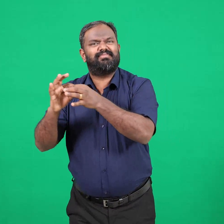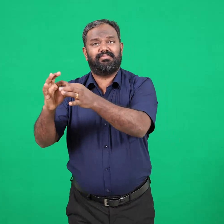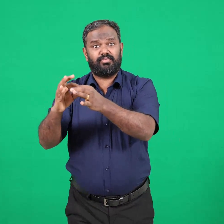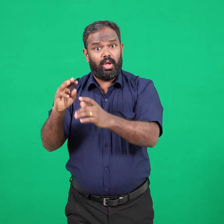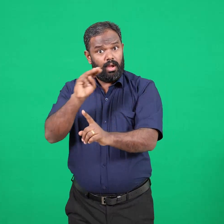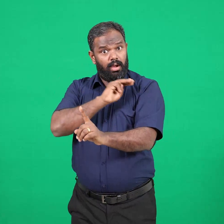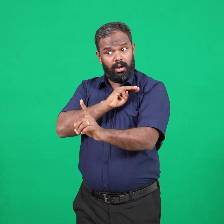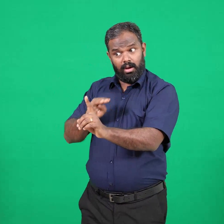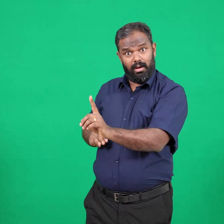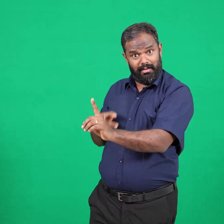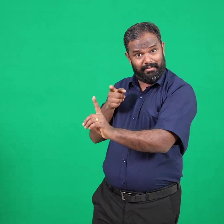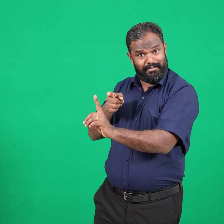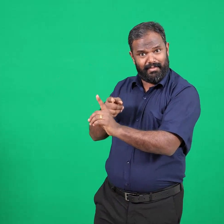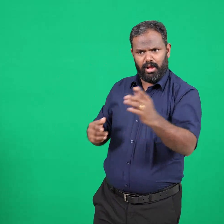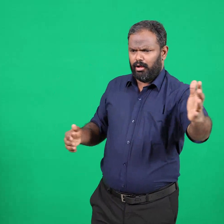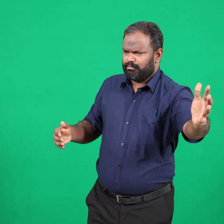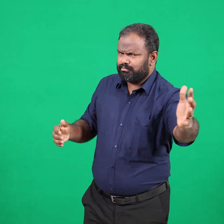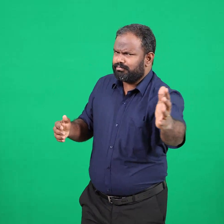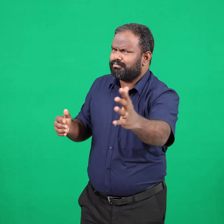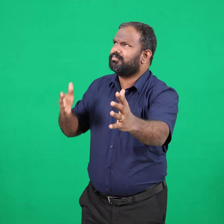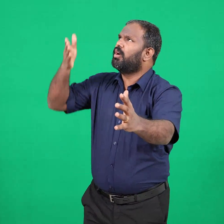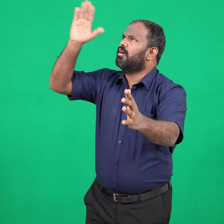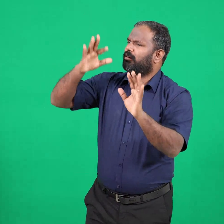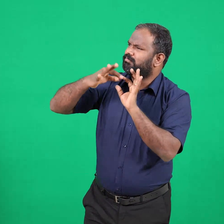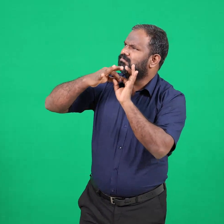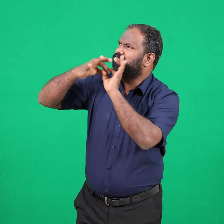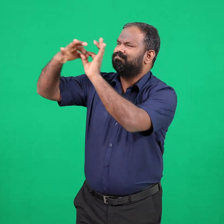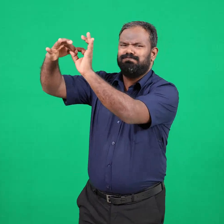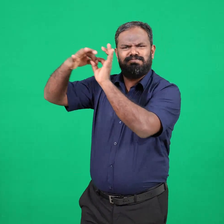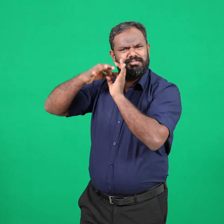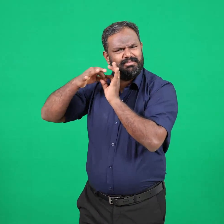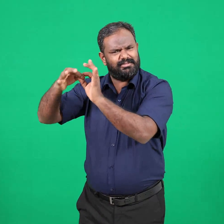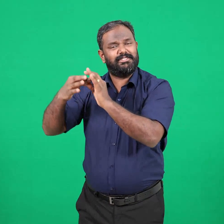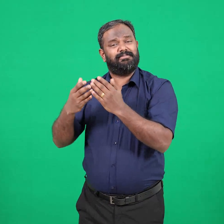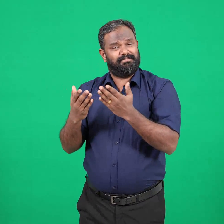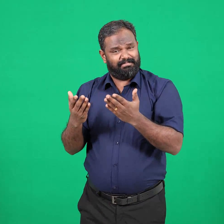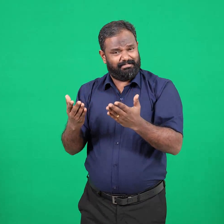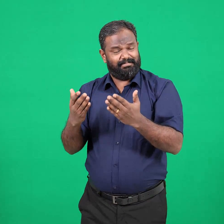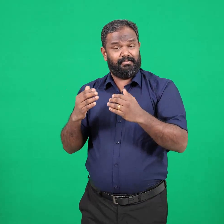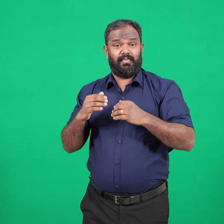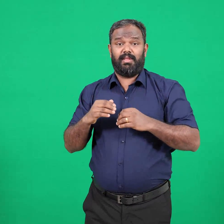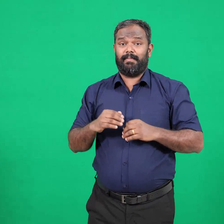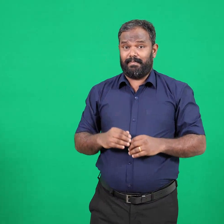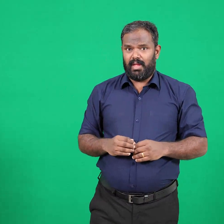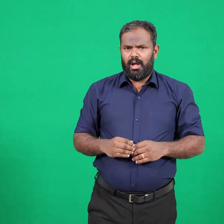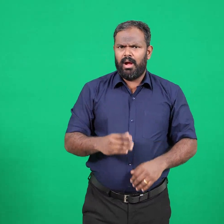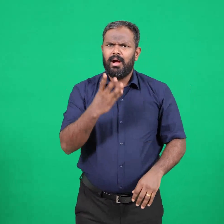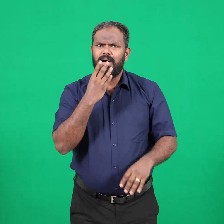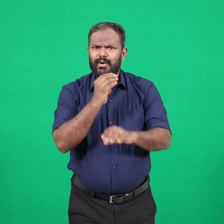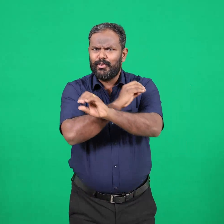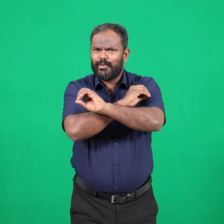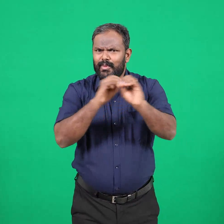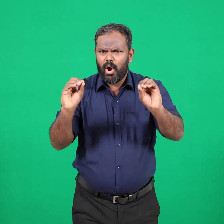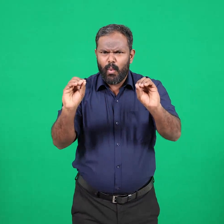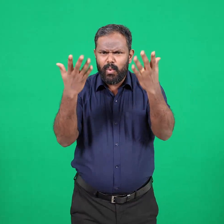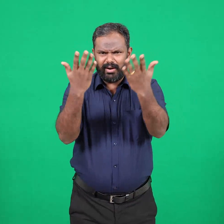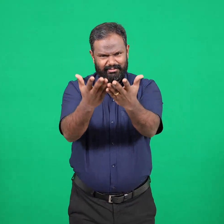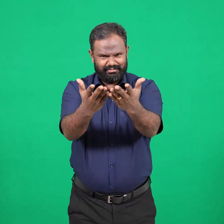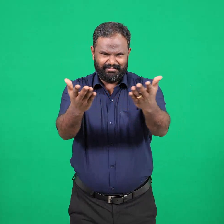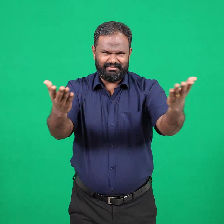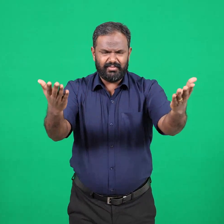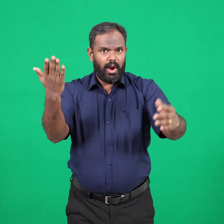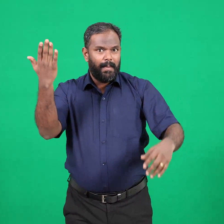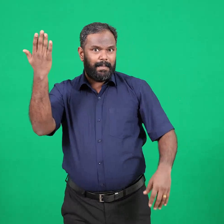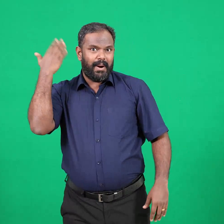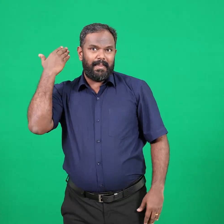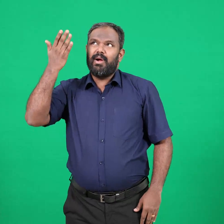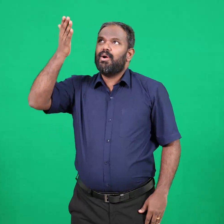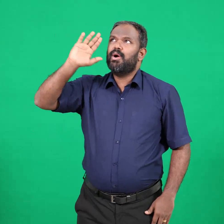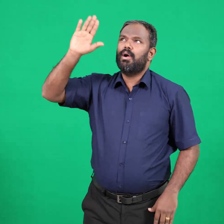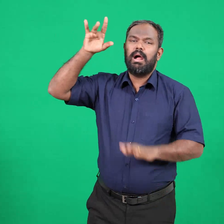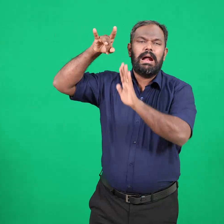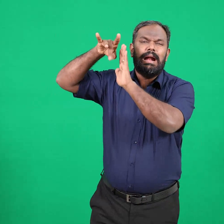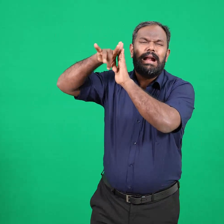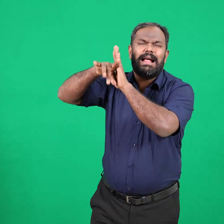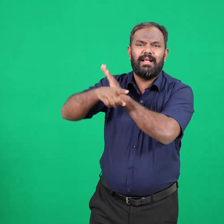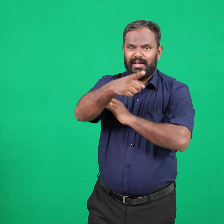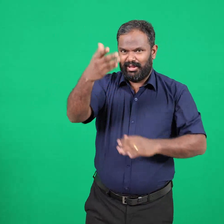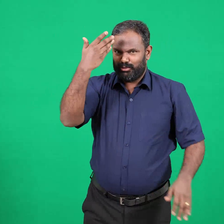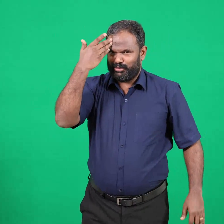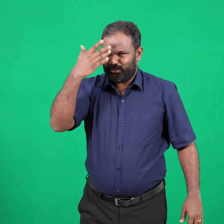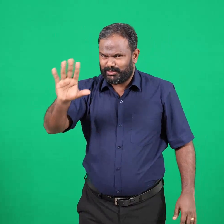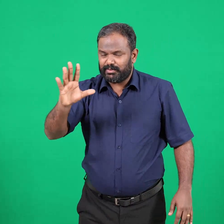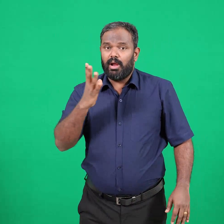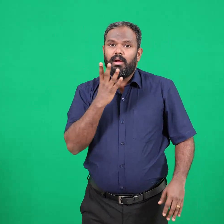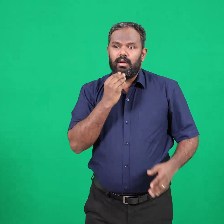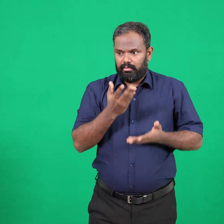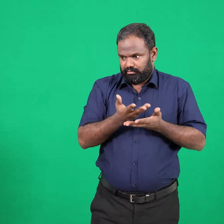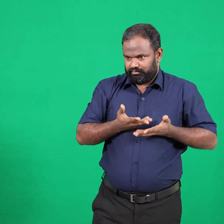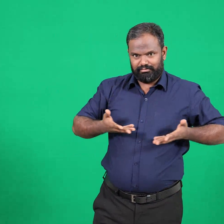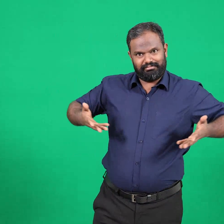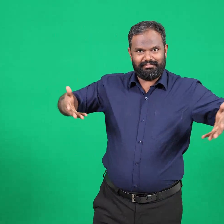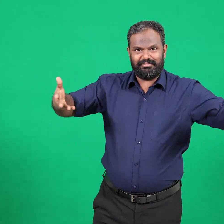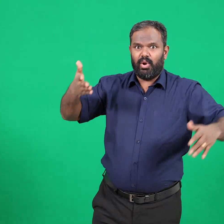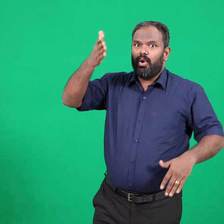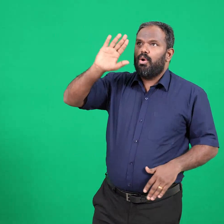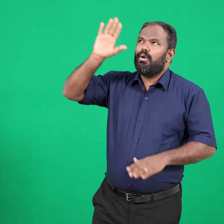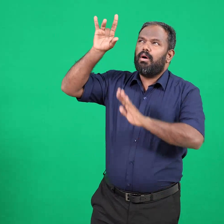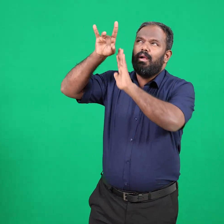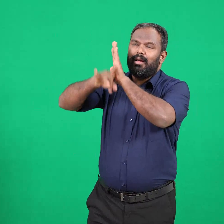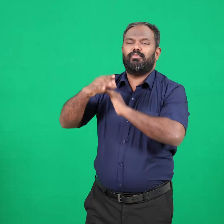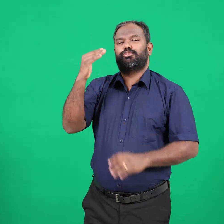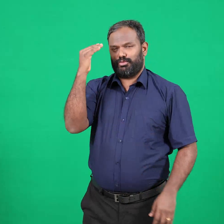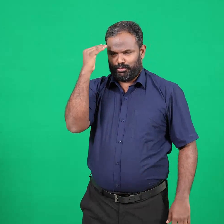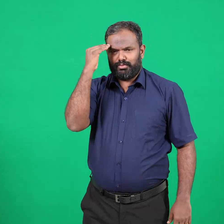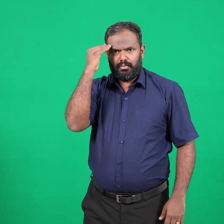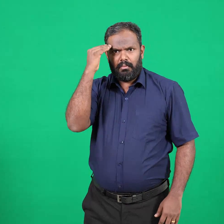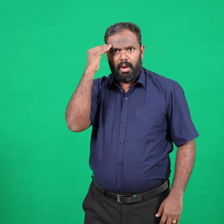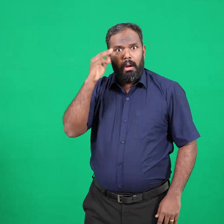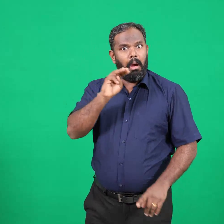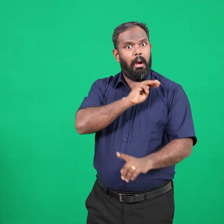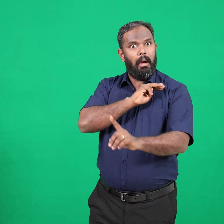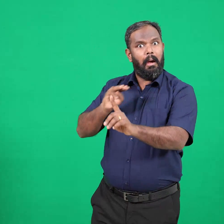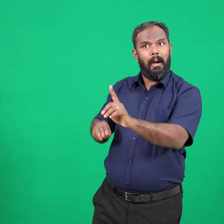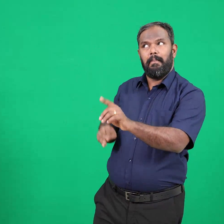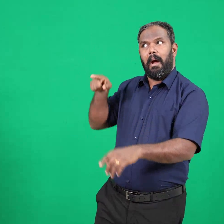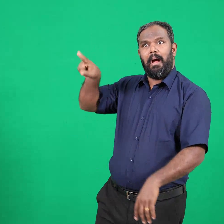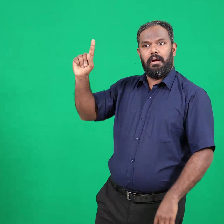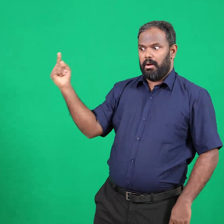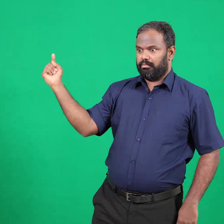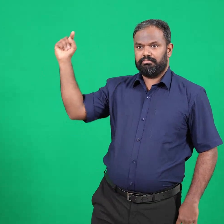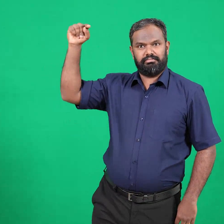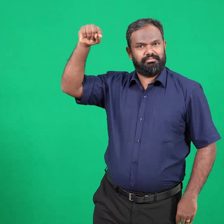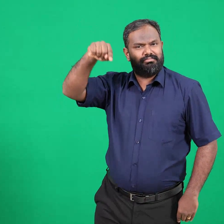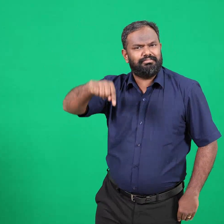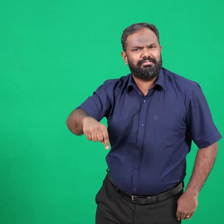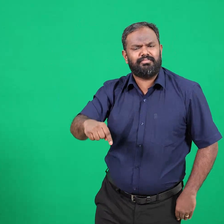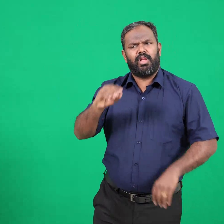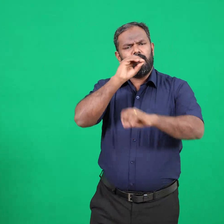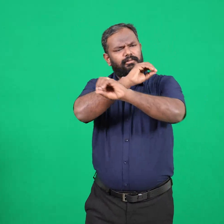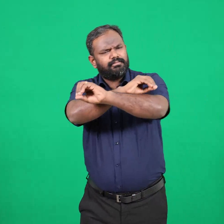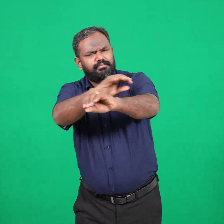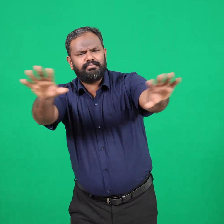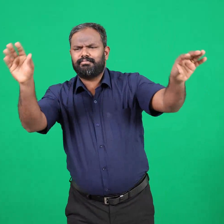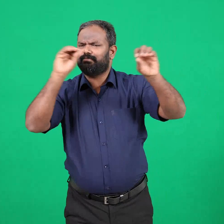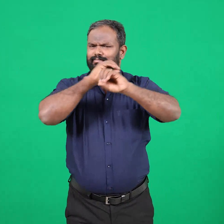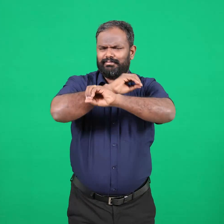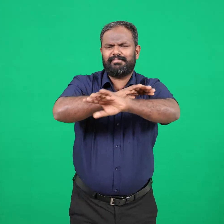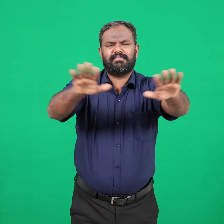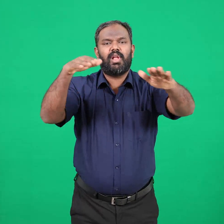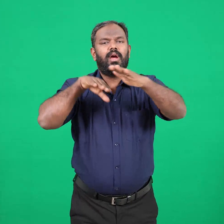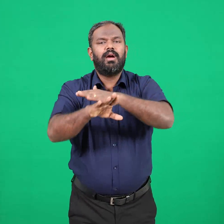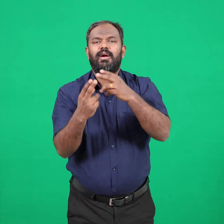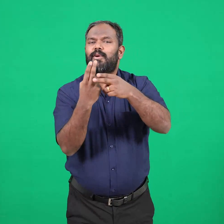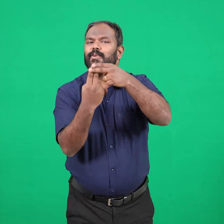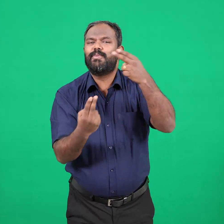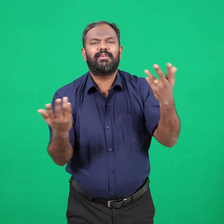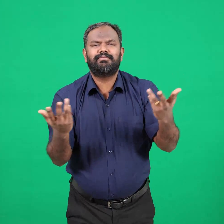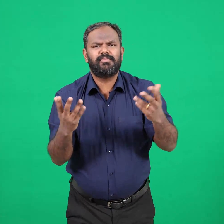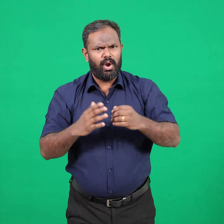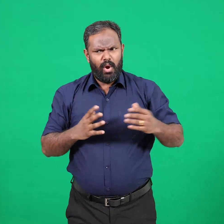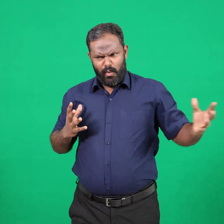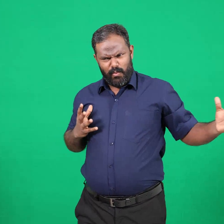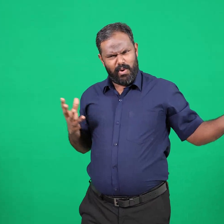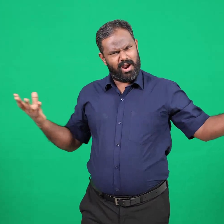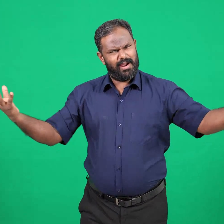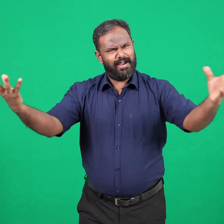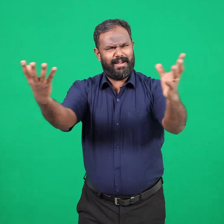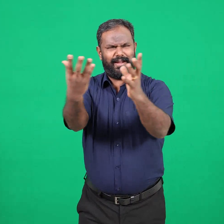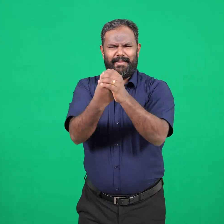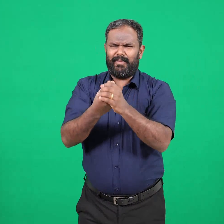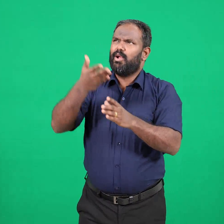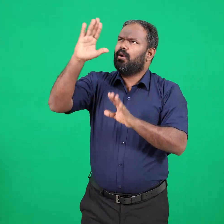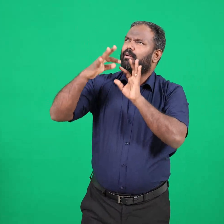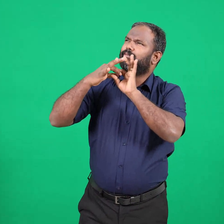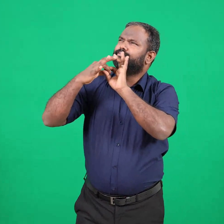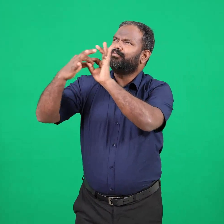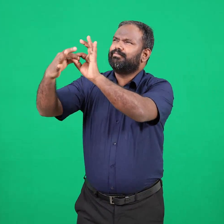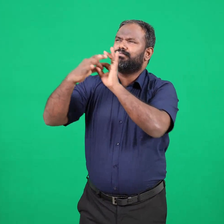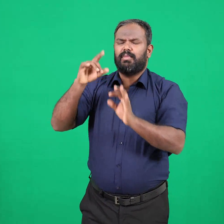He came and preached peace to you who were far away and peace to those who were near.